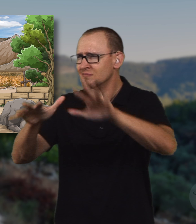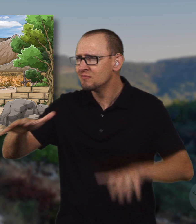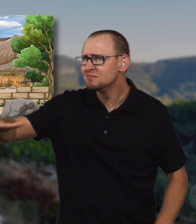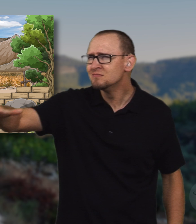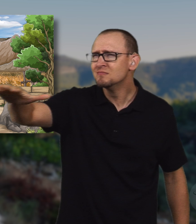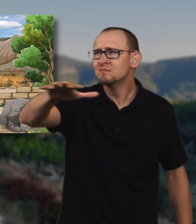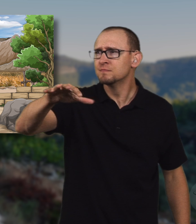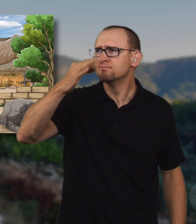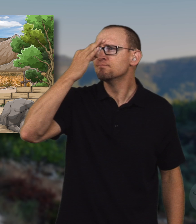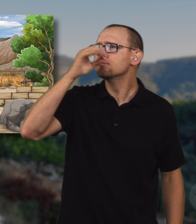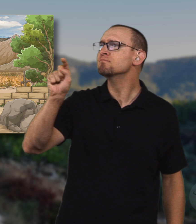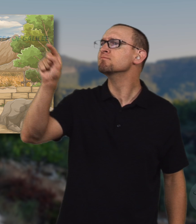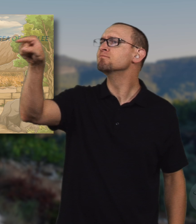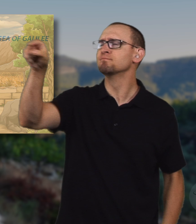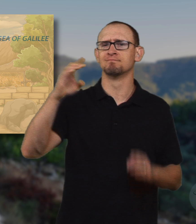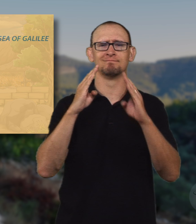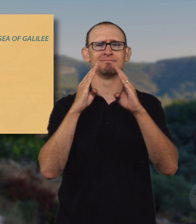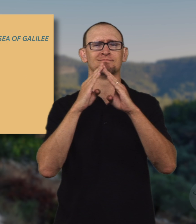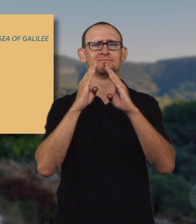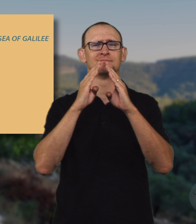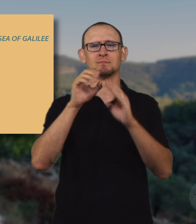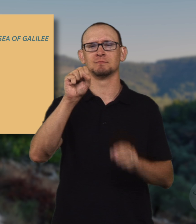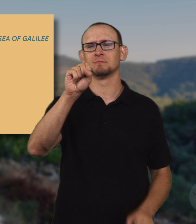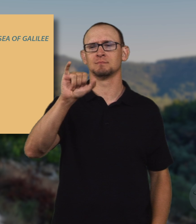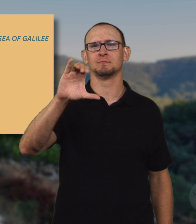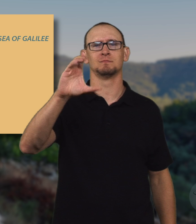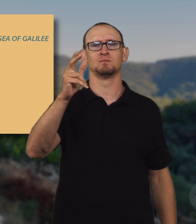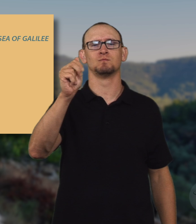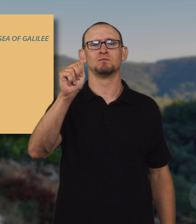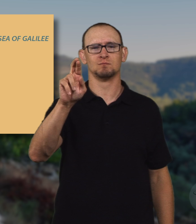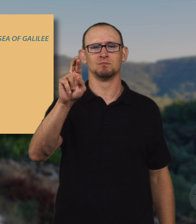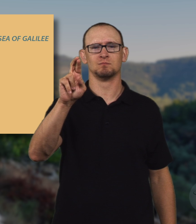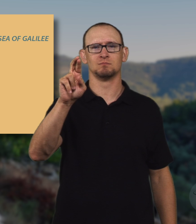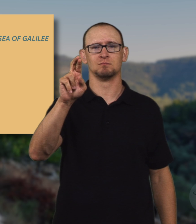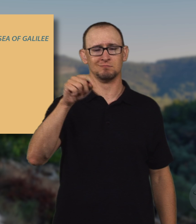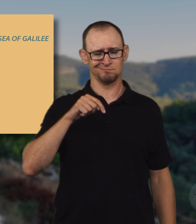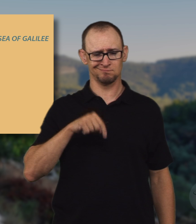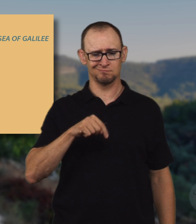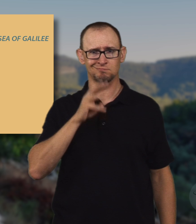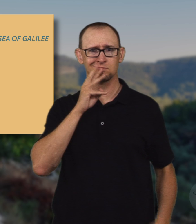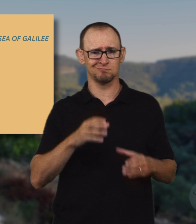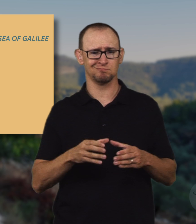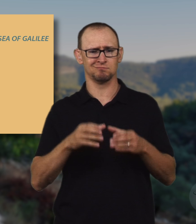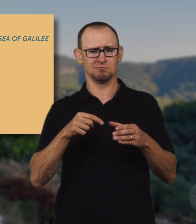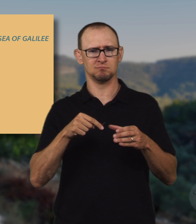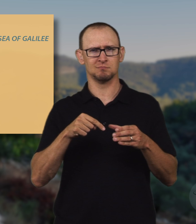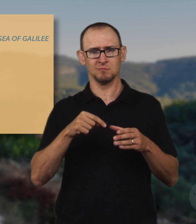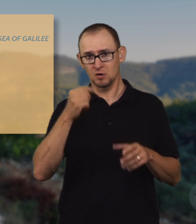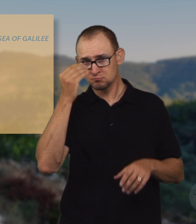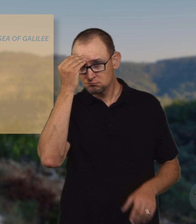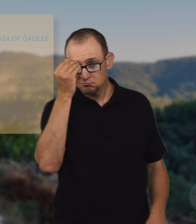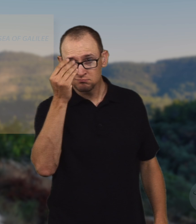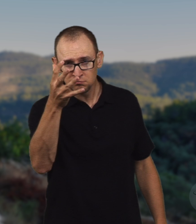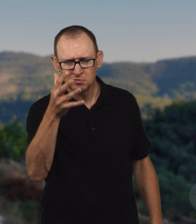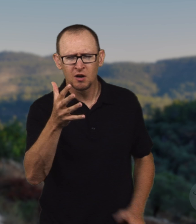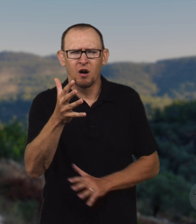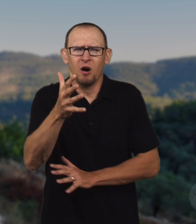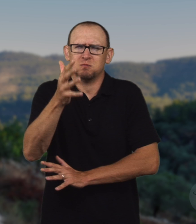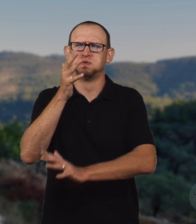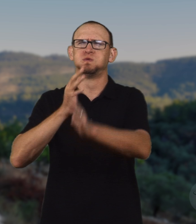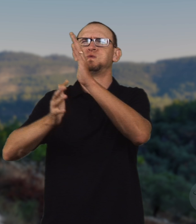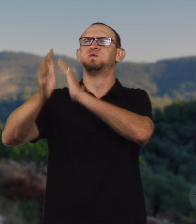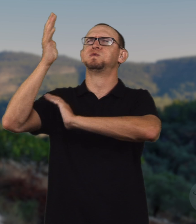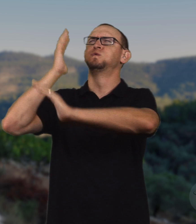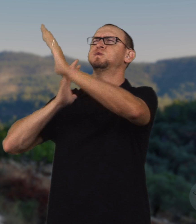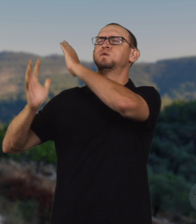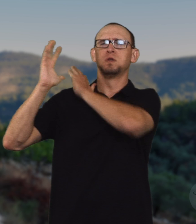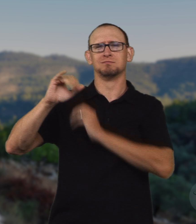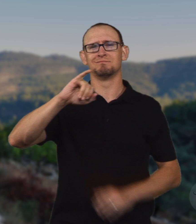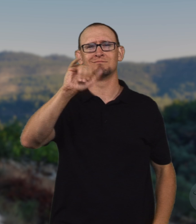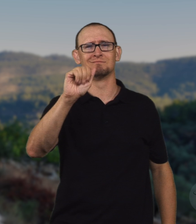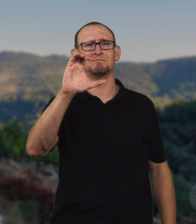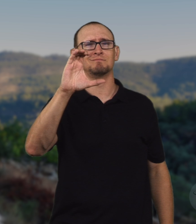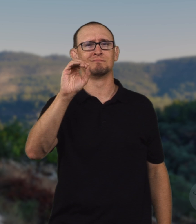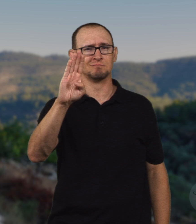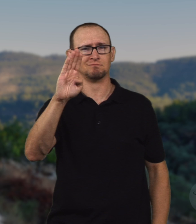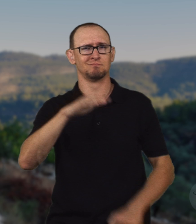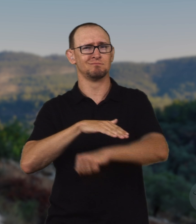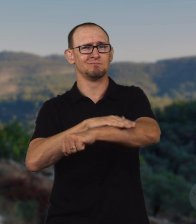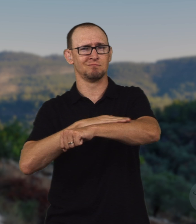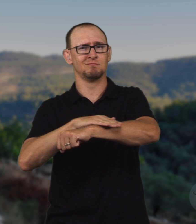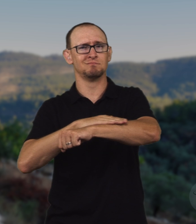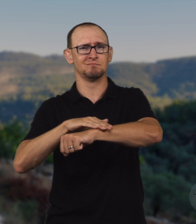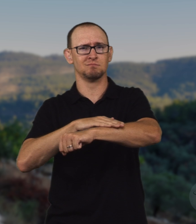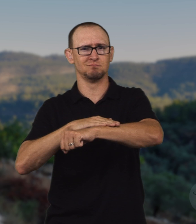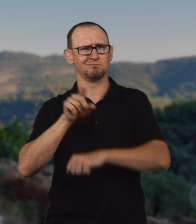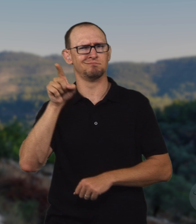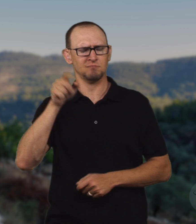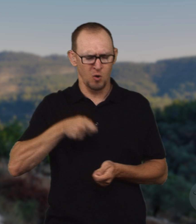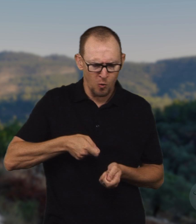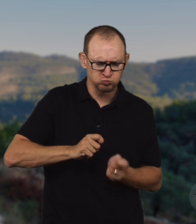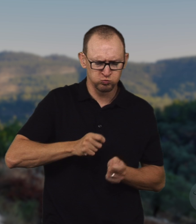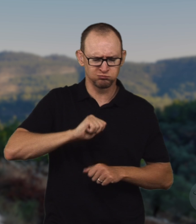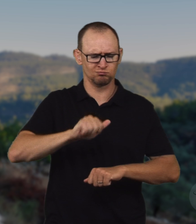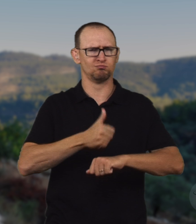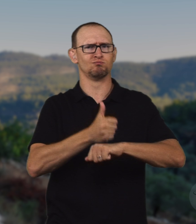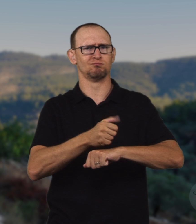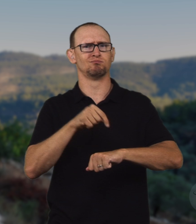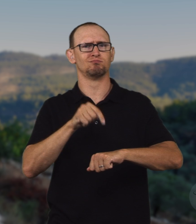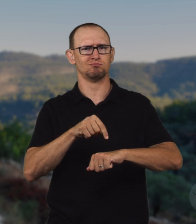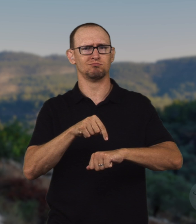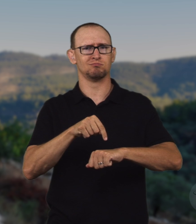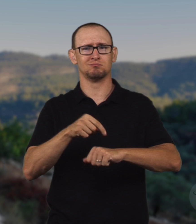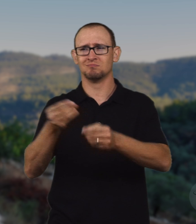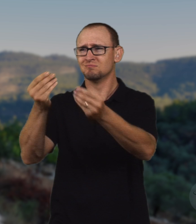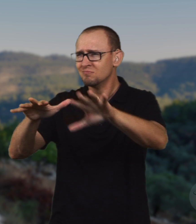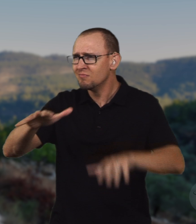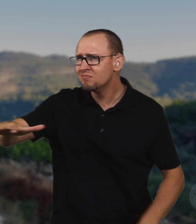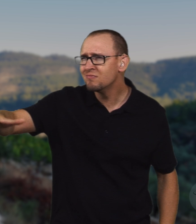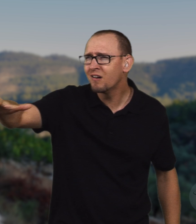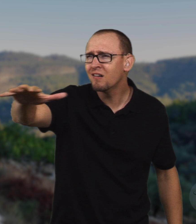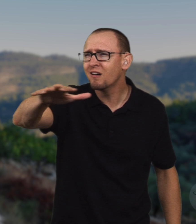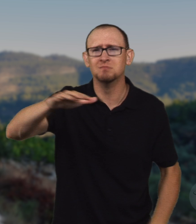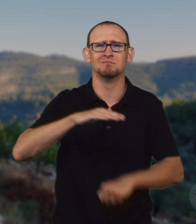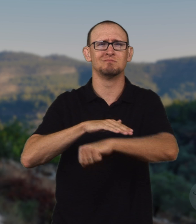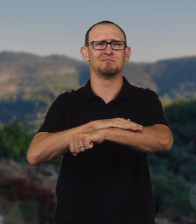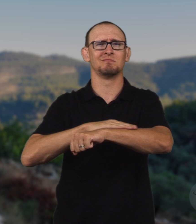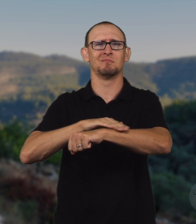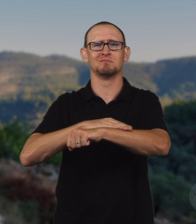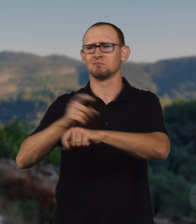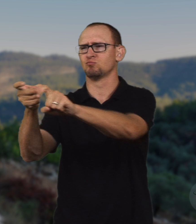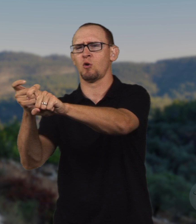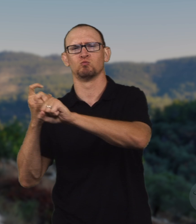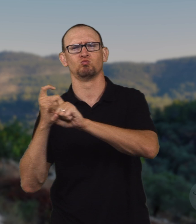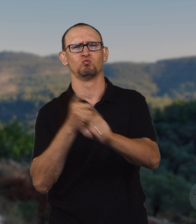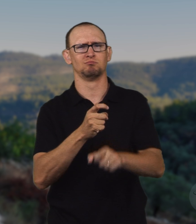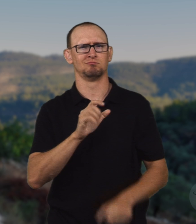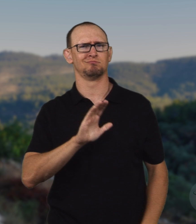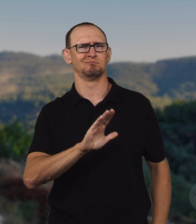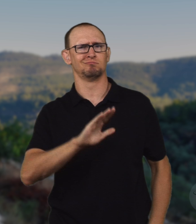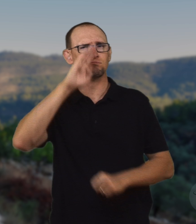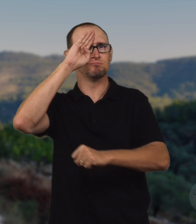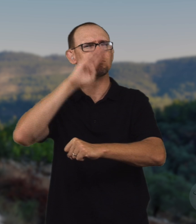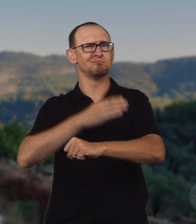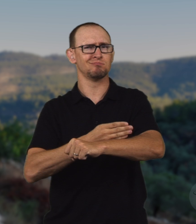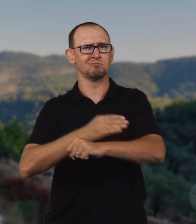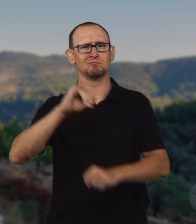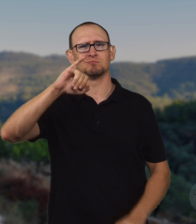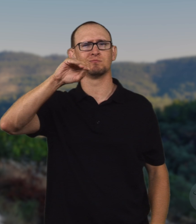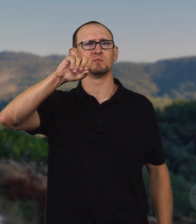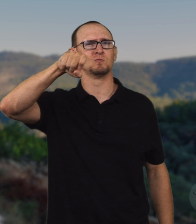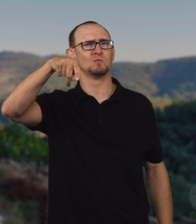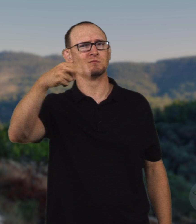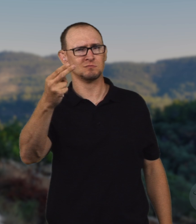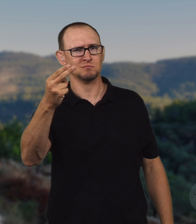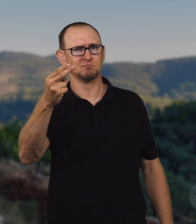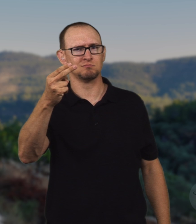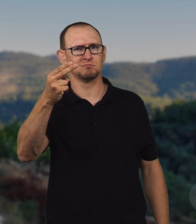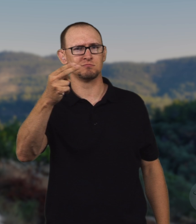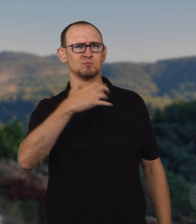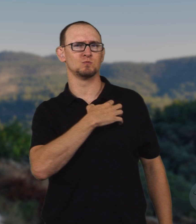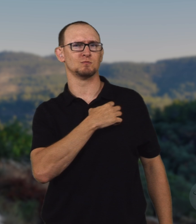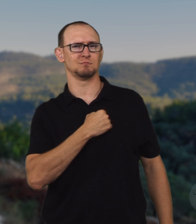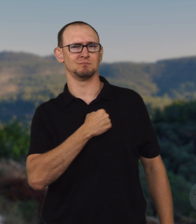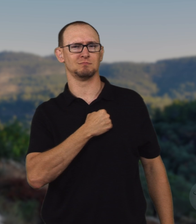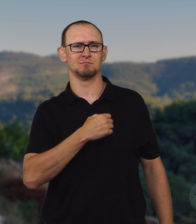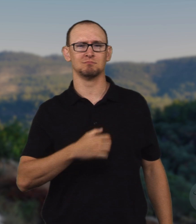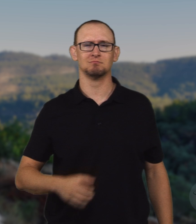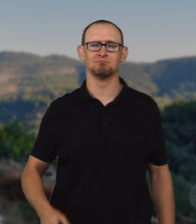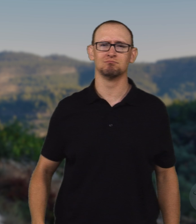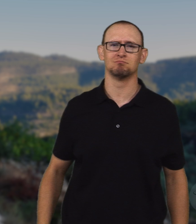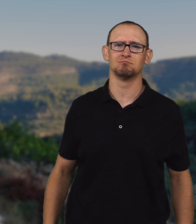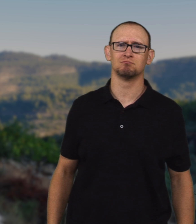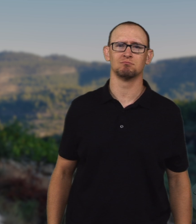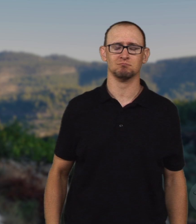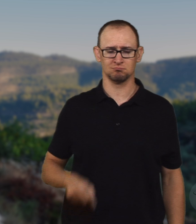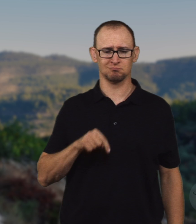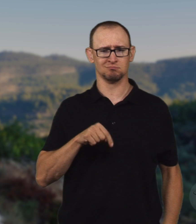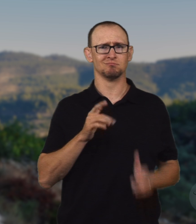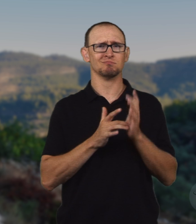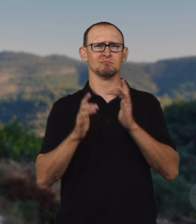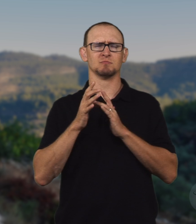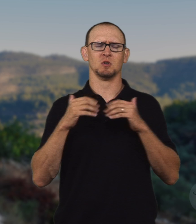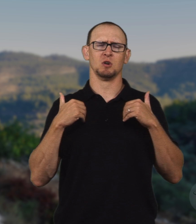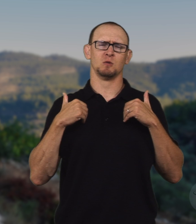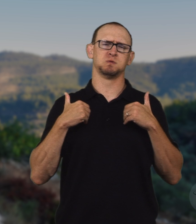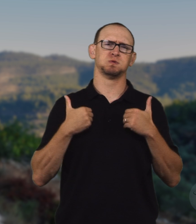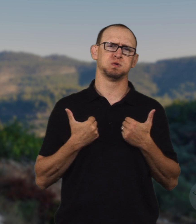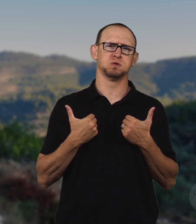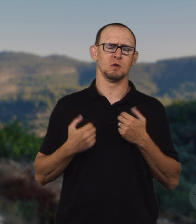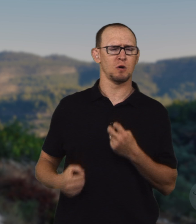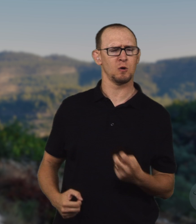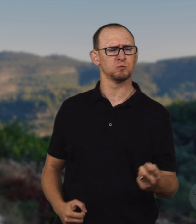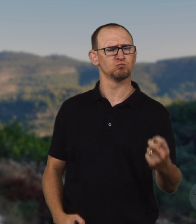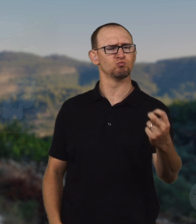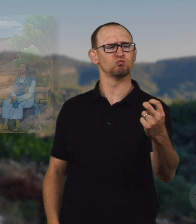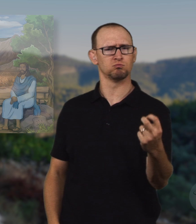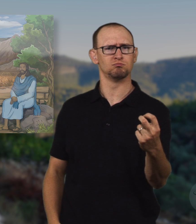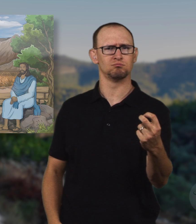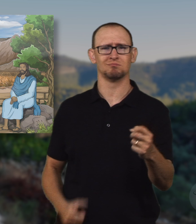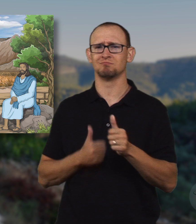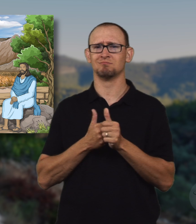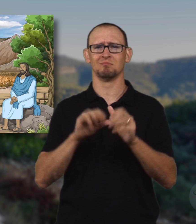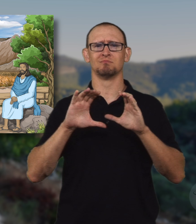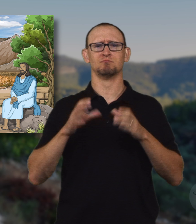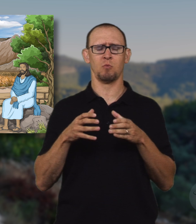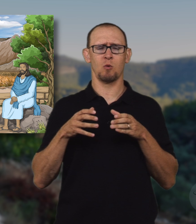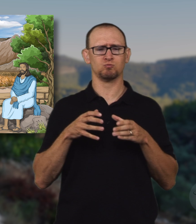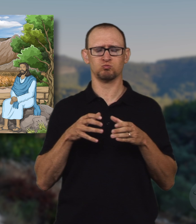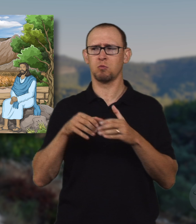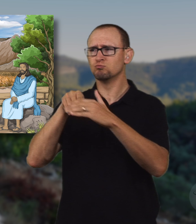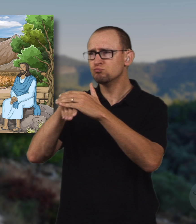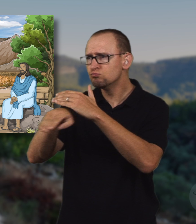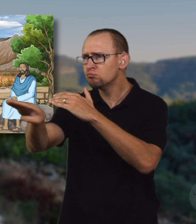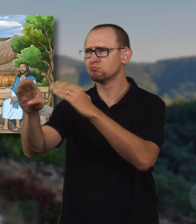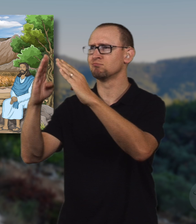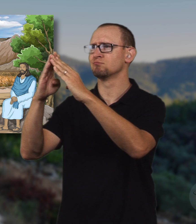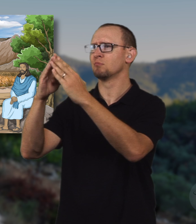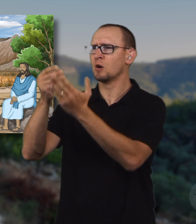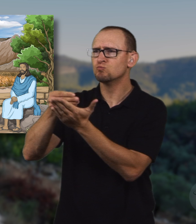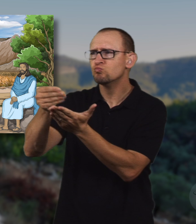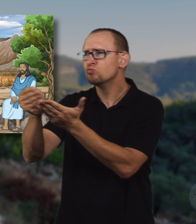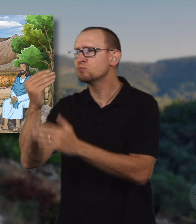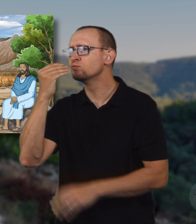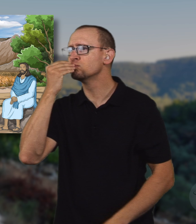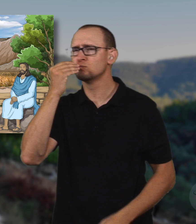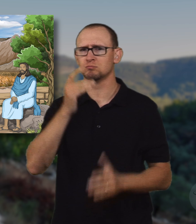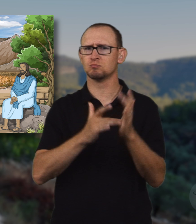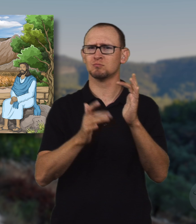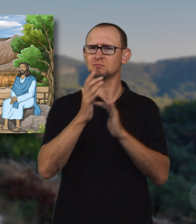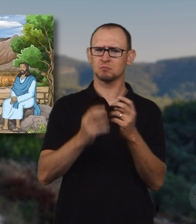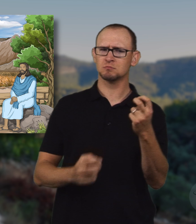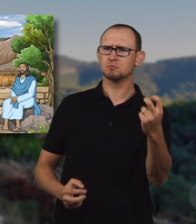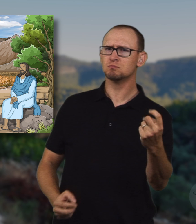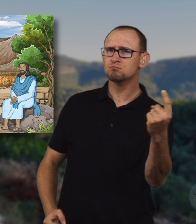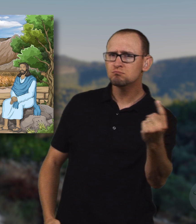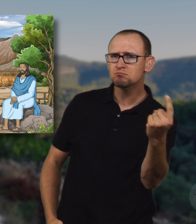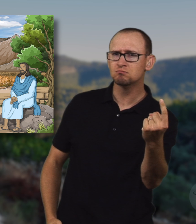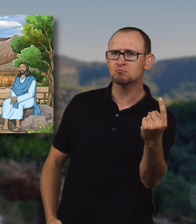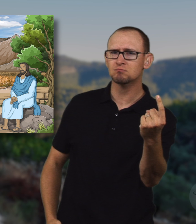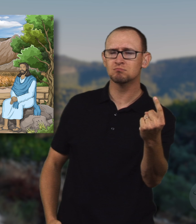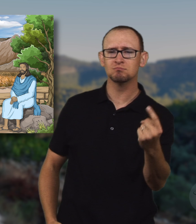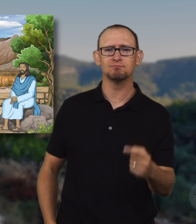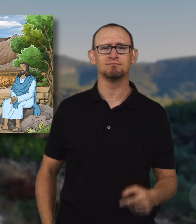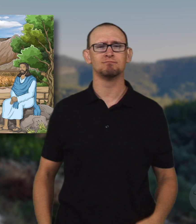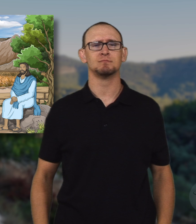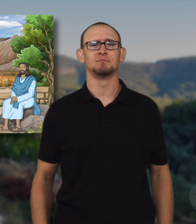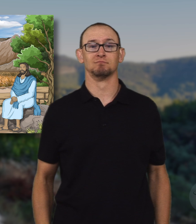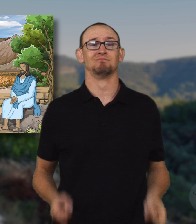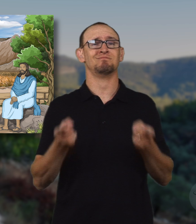Since Jacob’s well was there, Jesus, weary from His journey, sat down by the well.